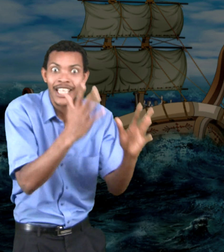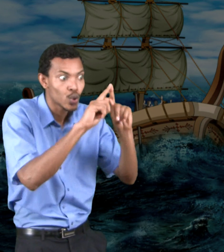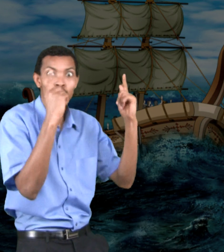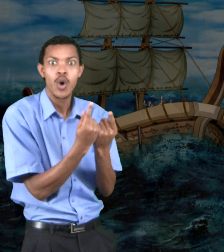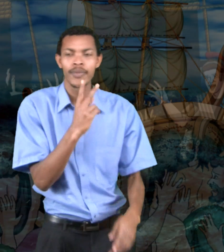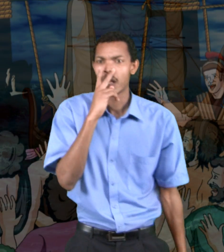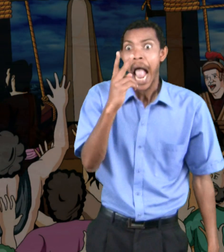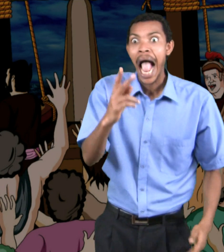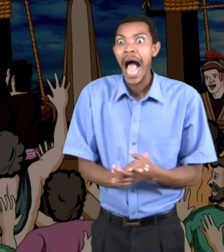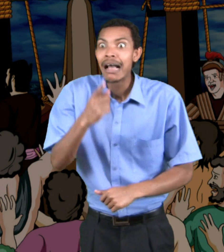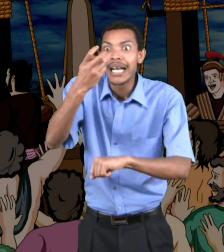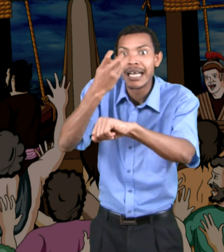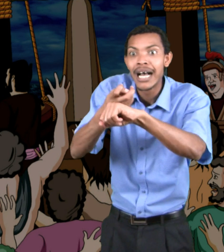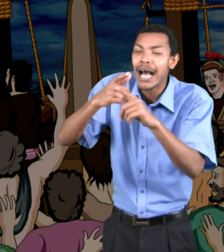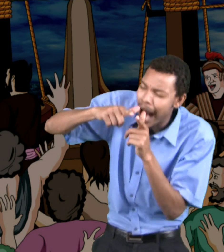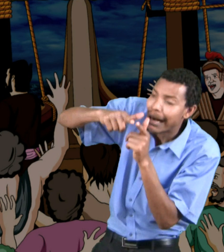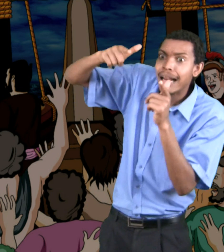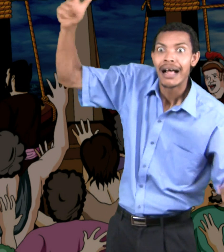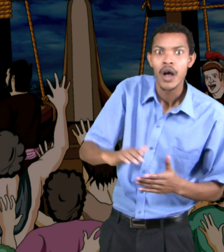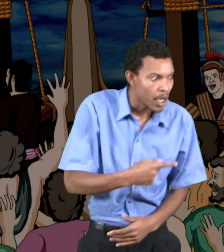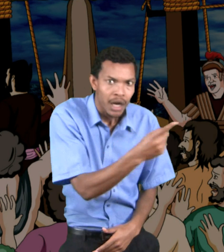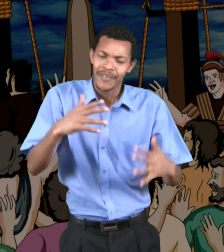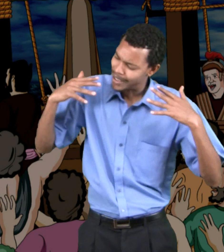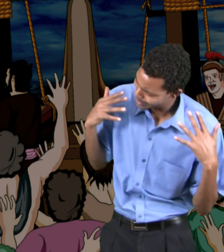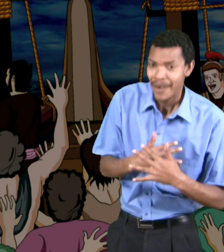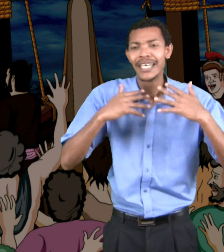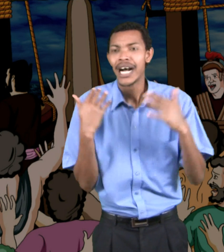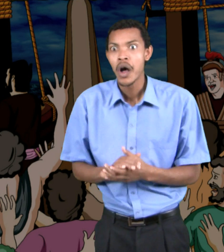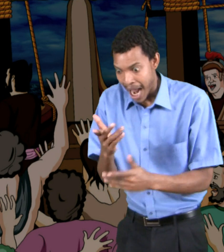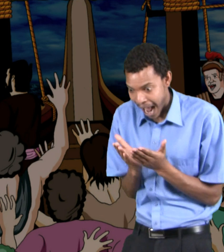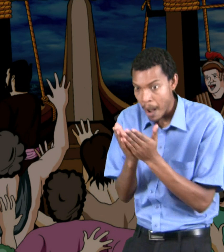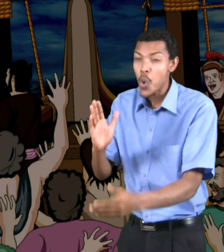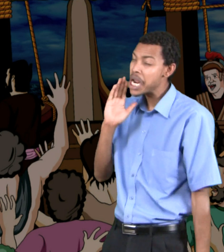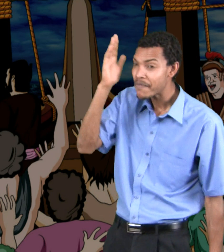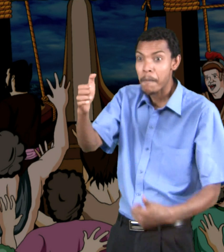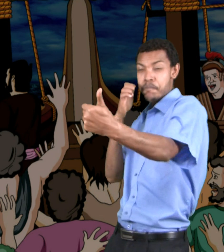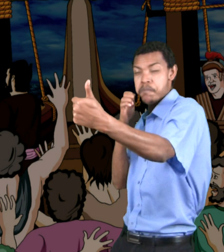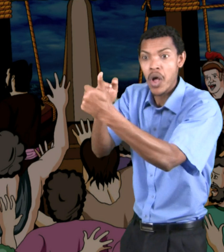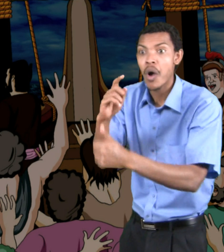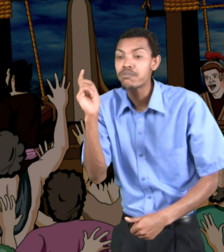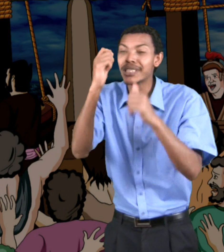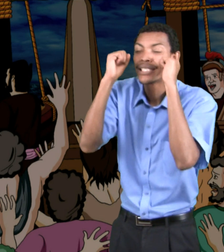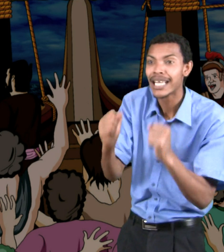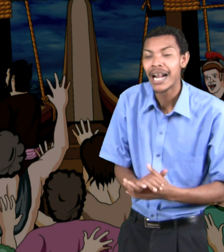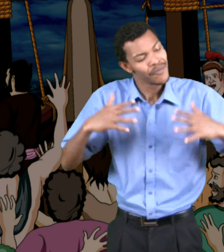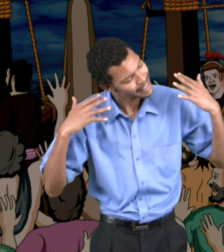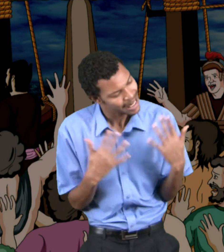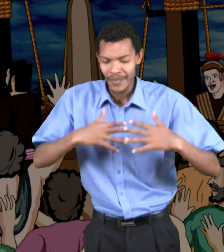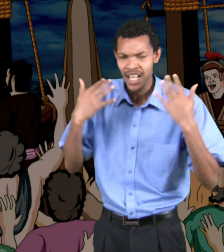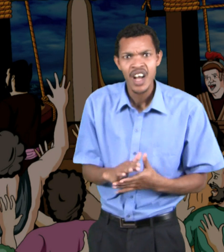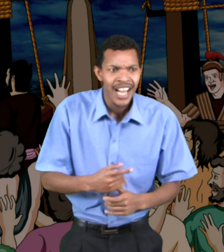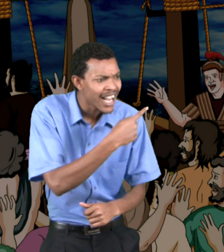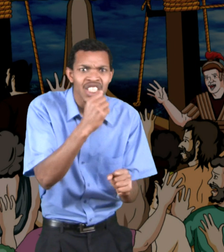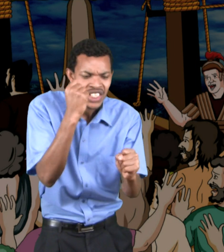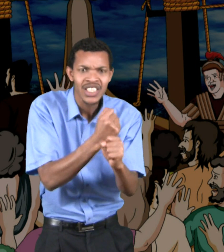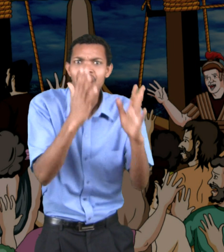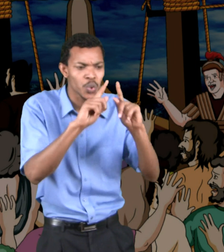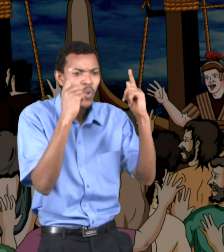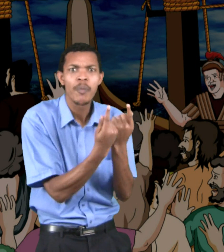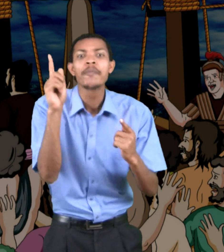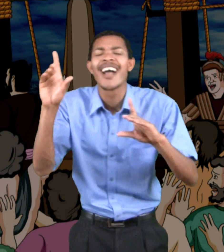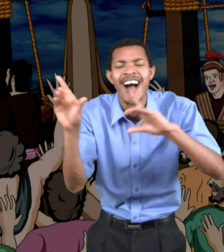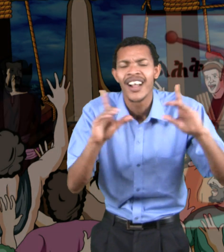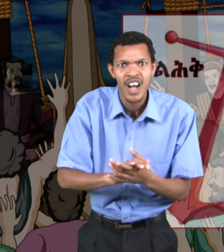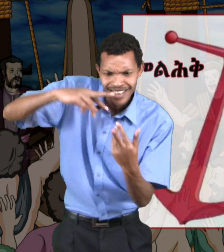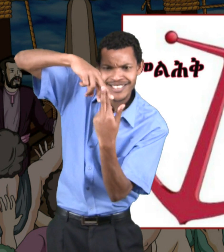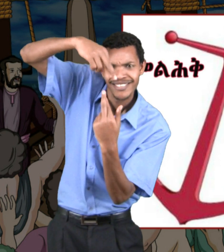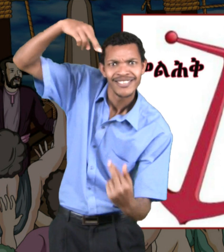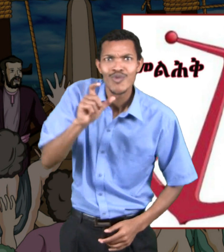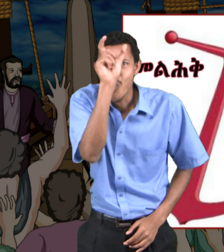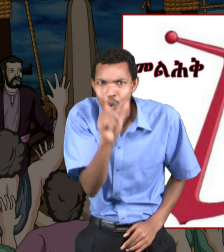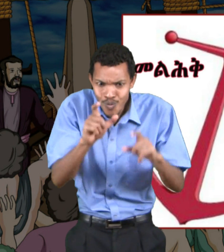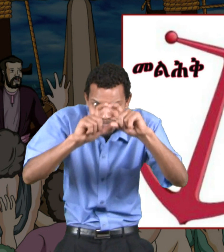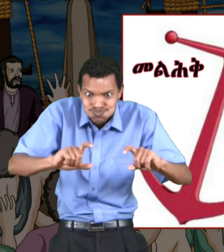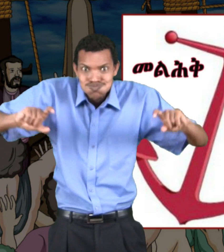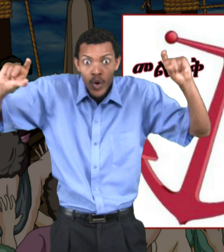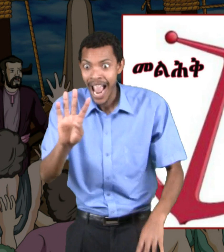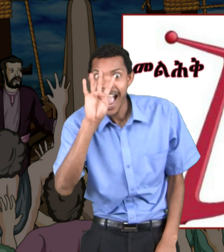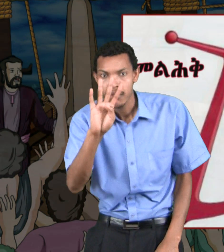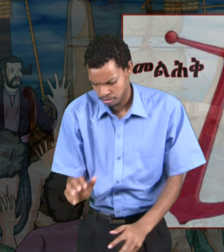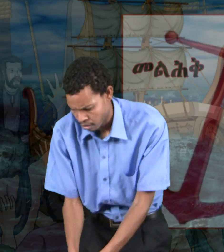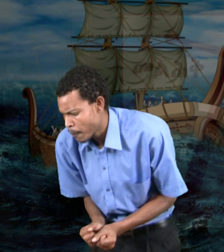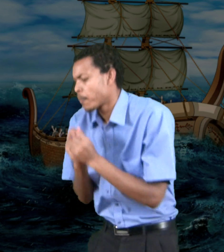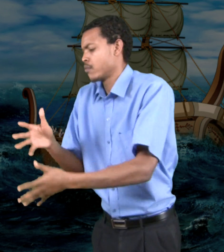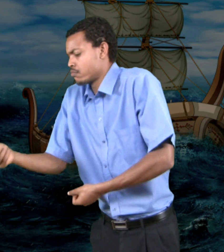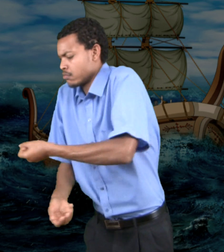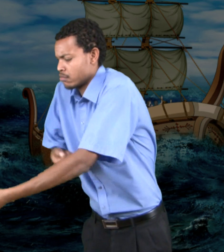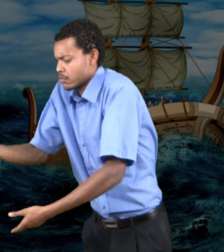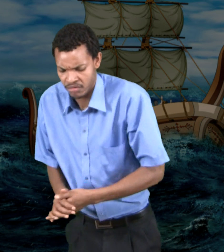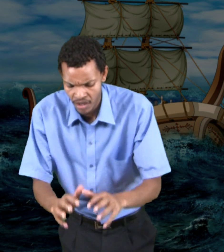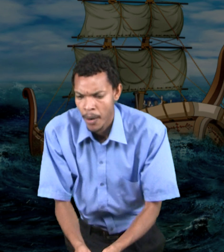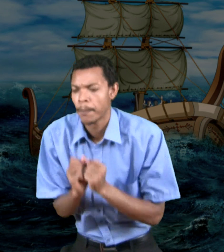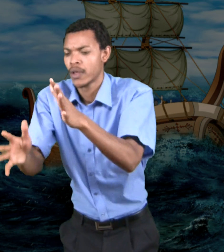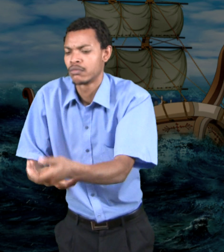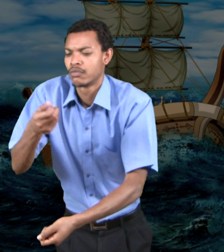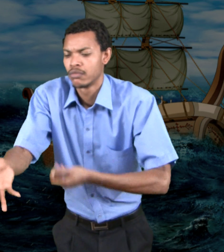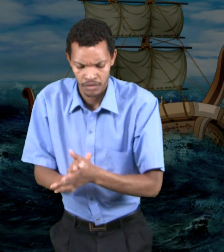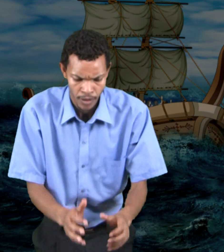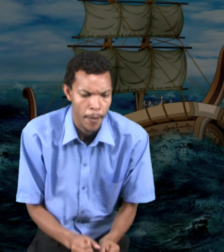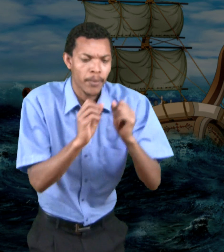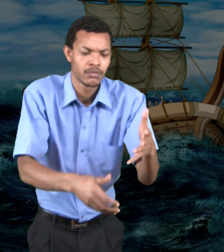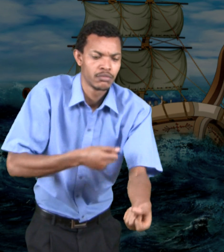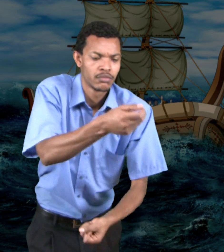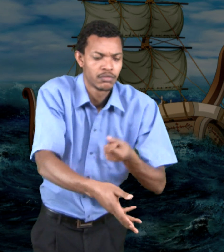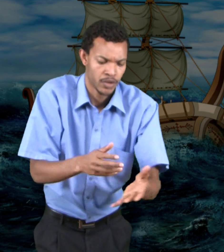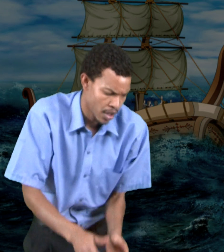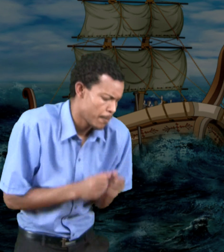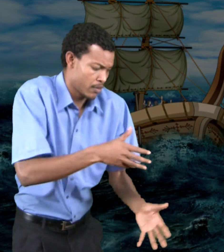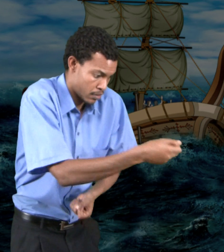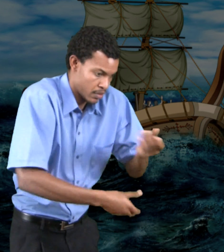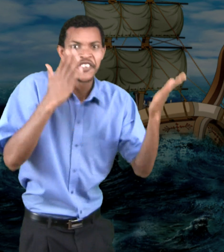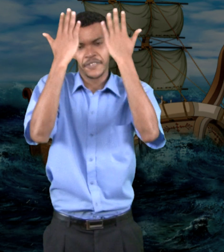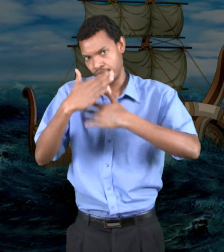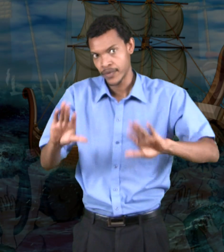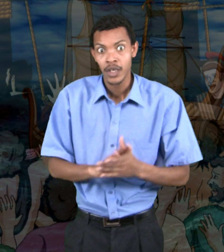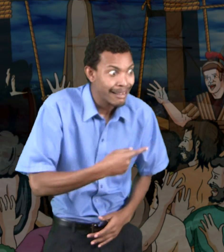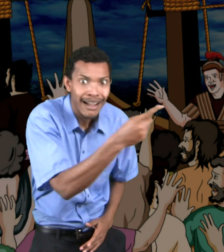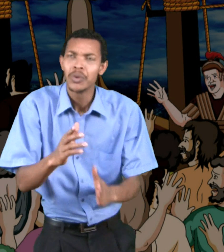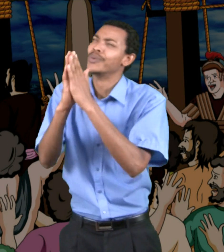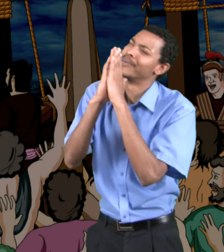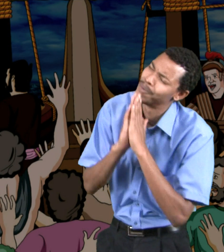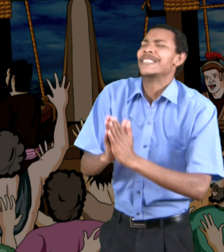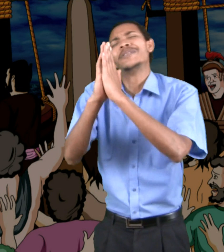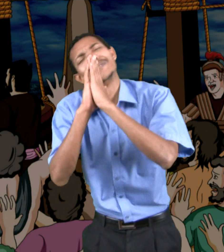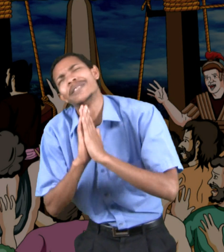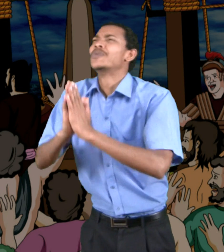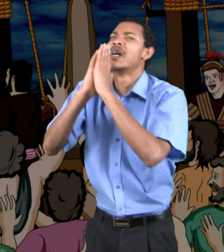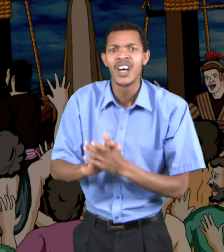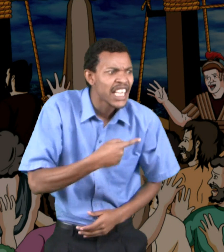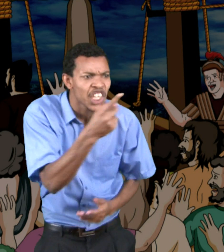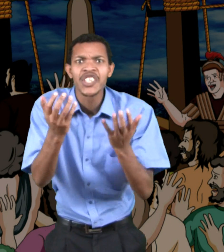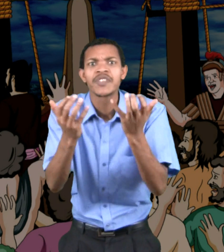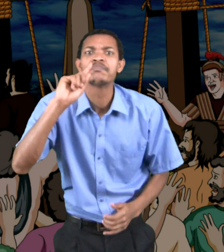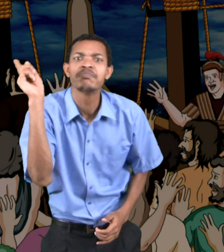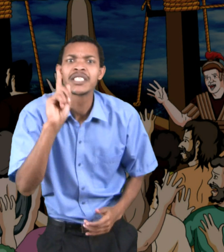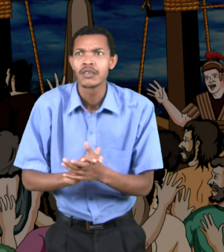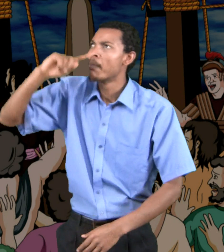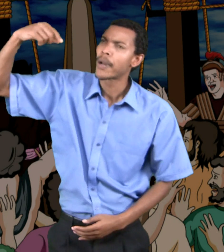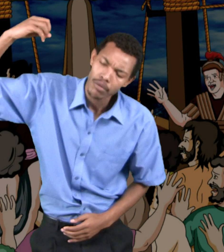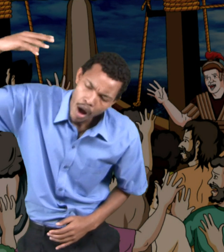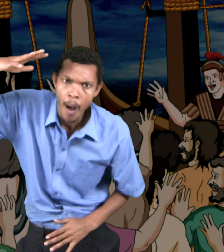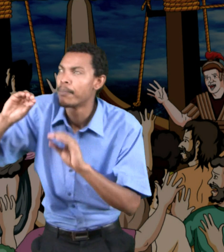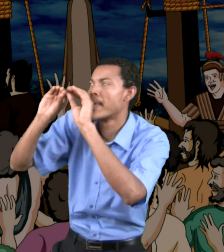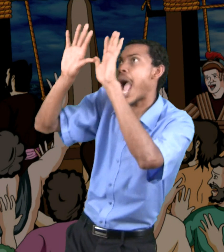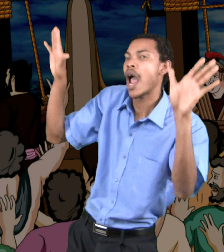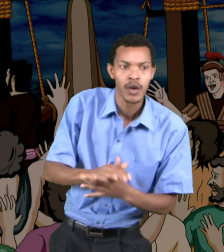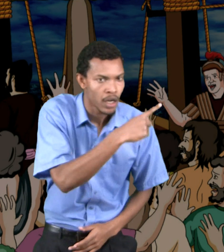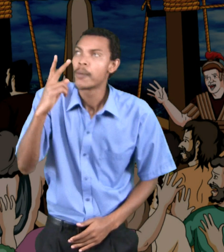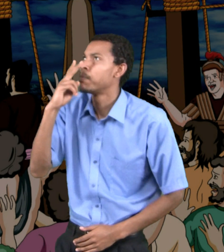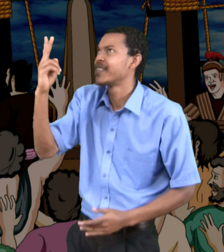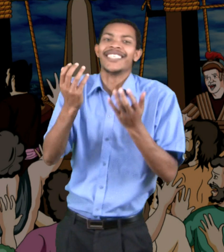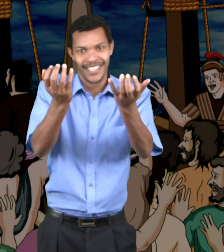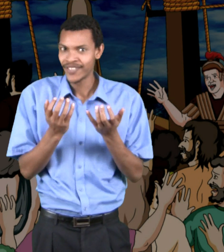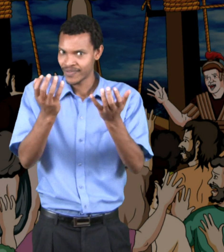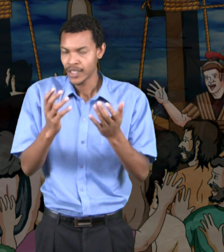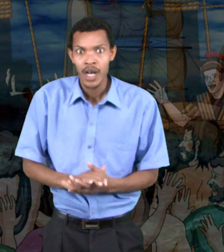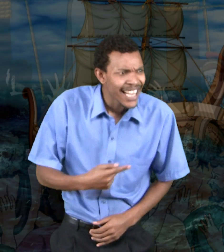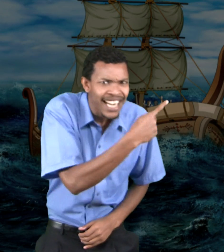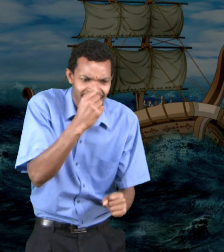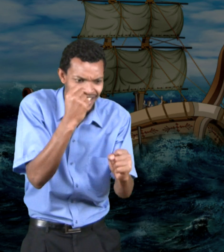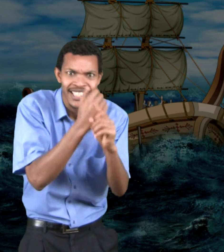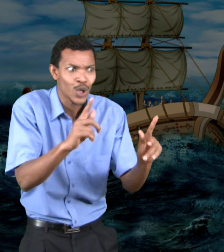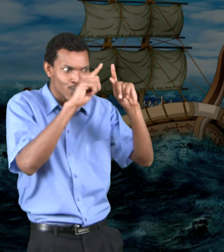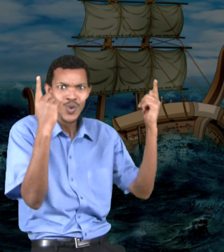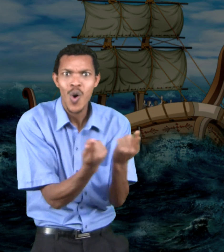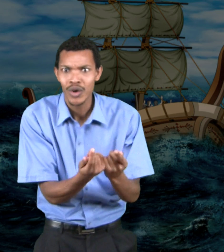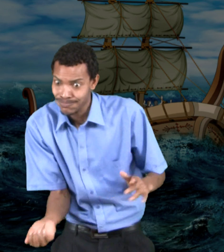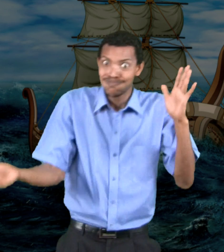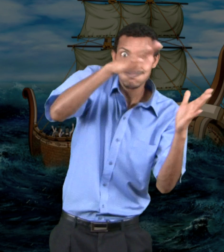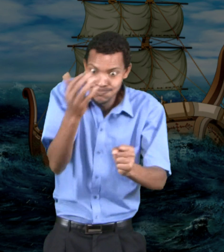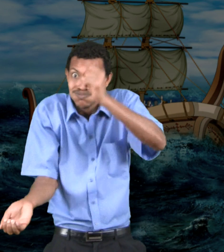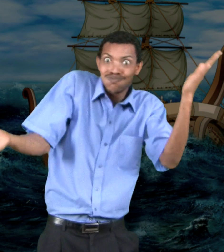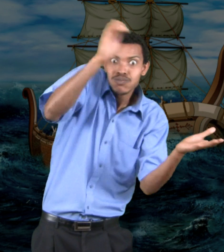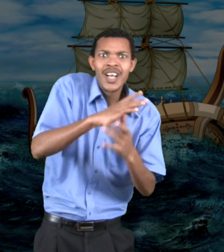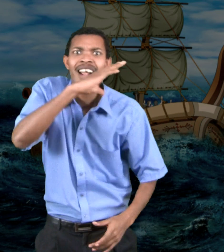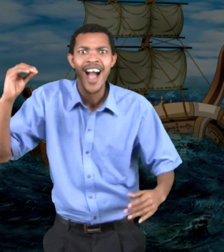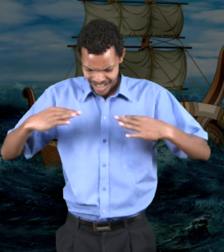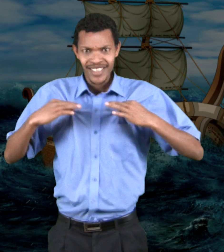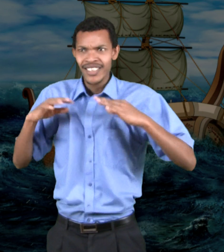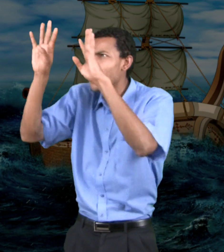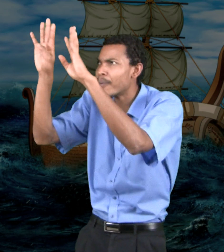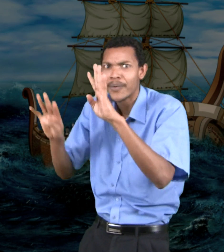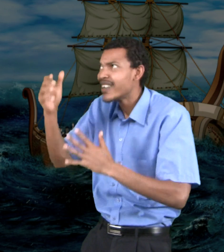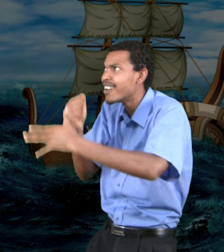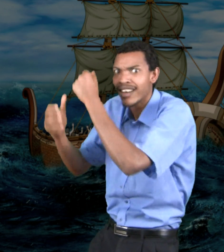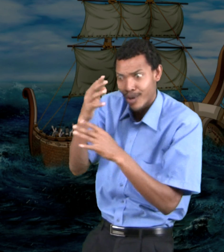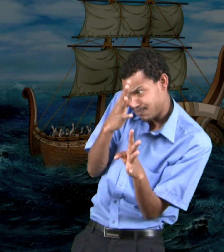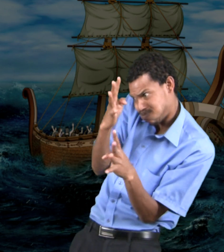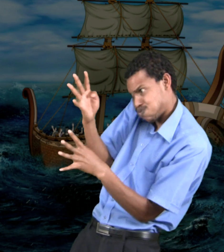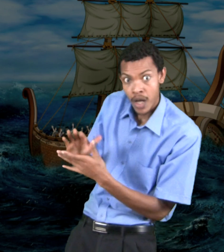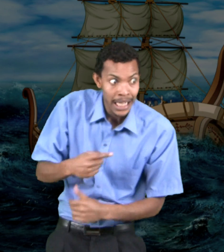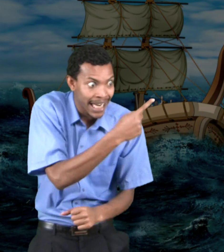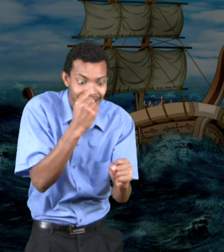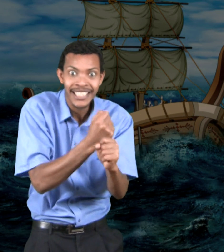Fearing that we would run aground on the rocks, they dropped four anchors from the stern and prayed for daybreak.